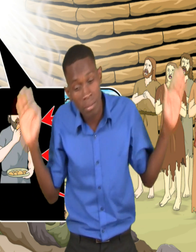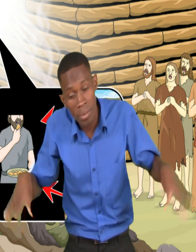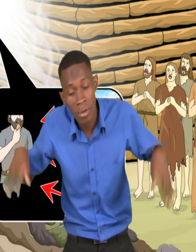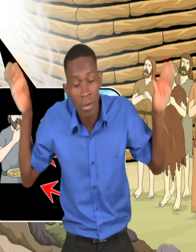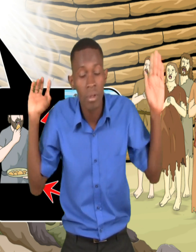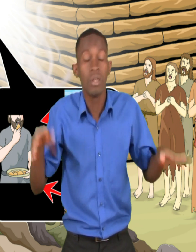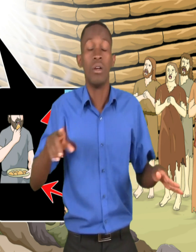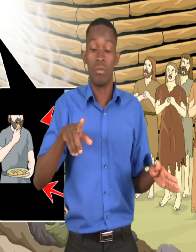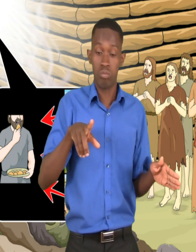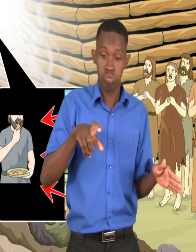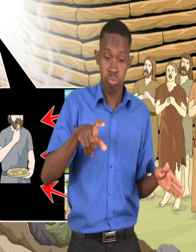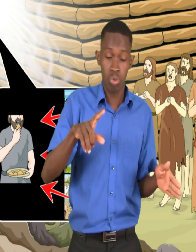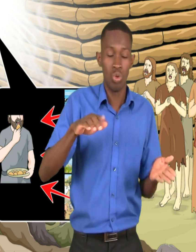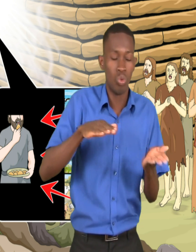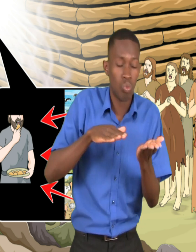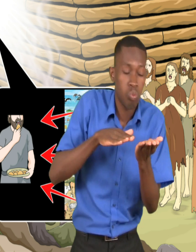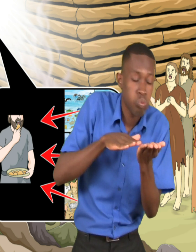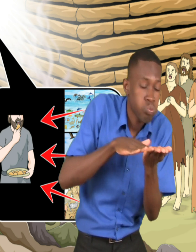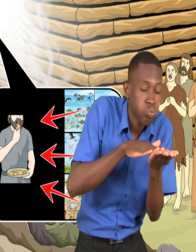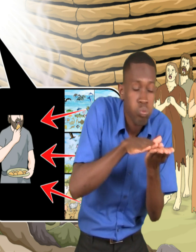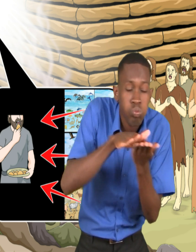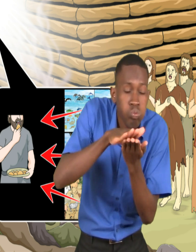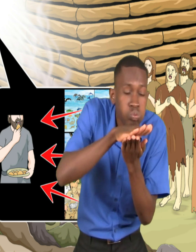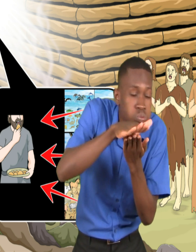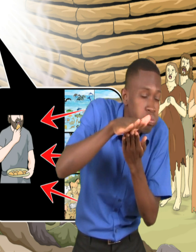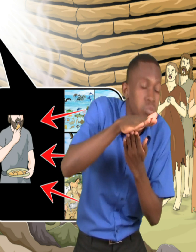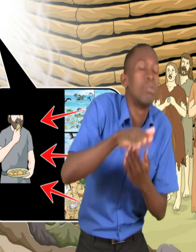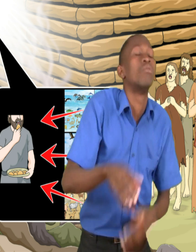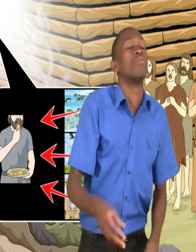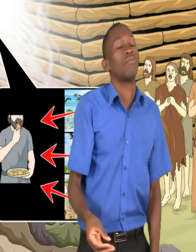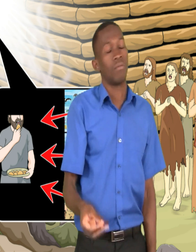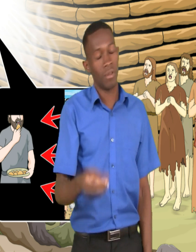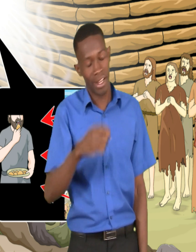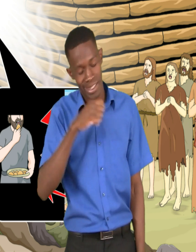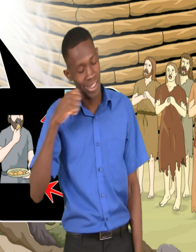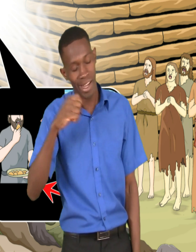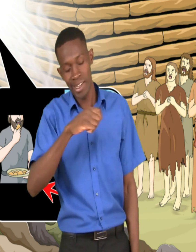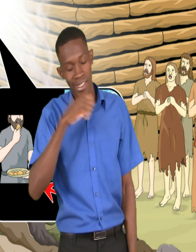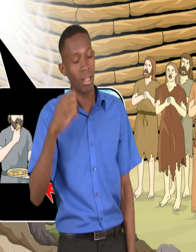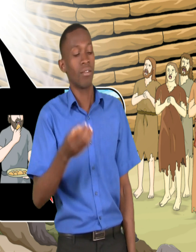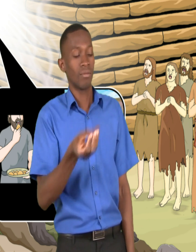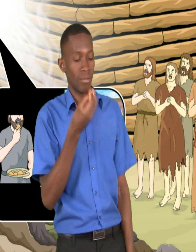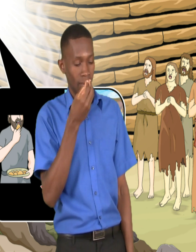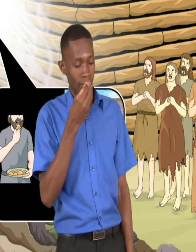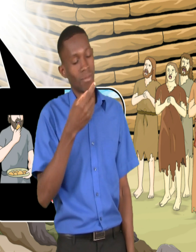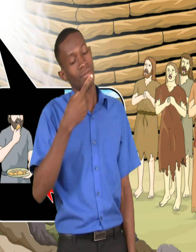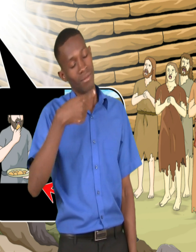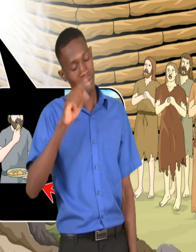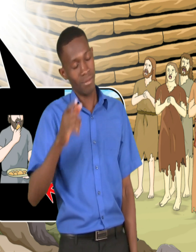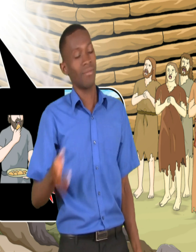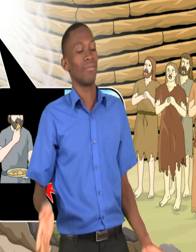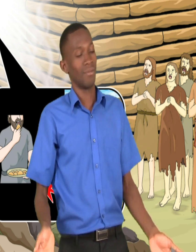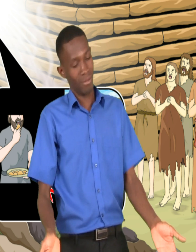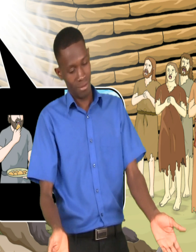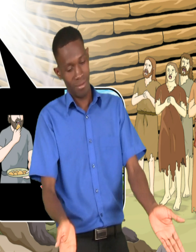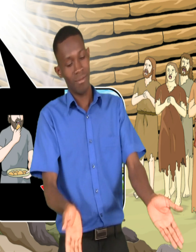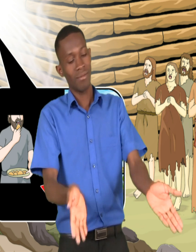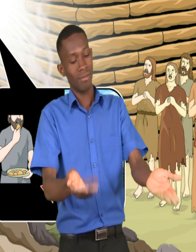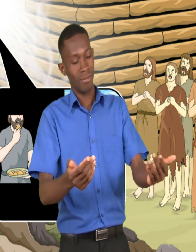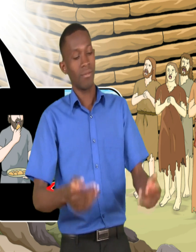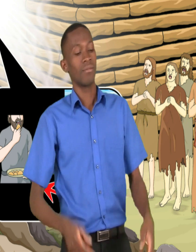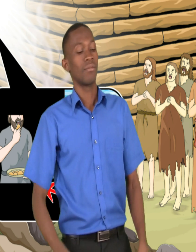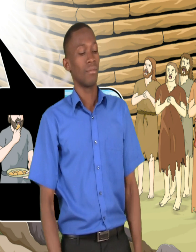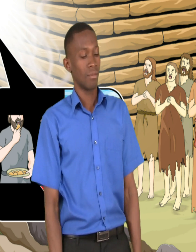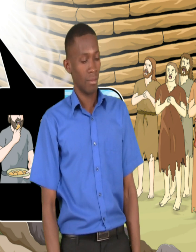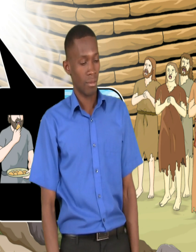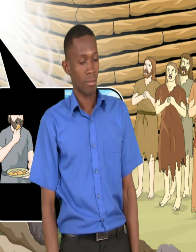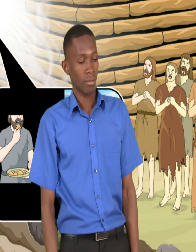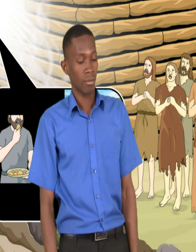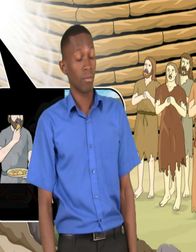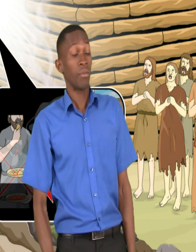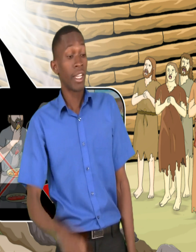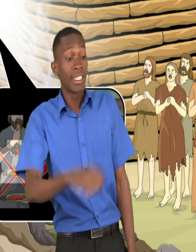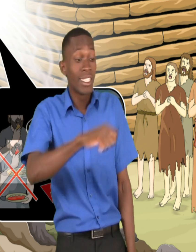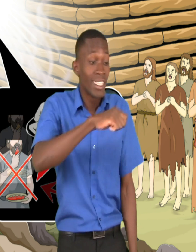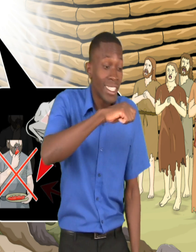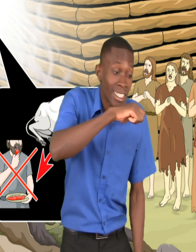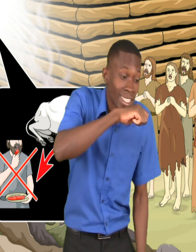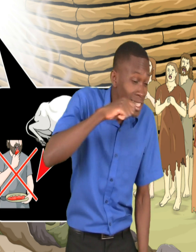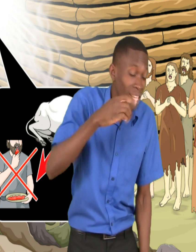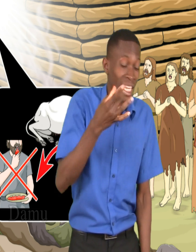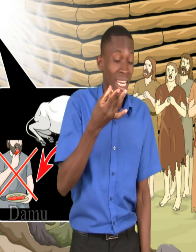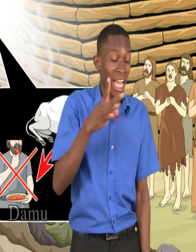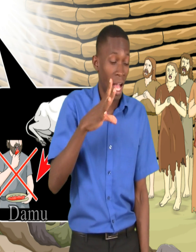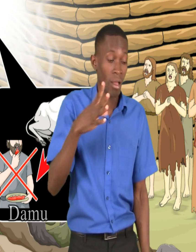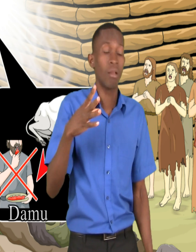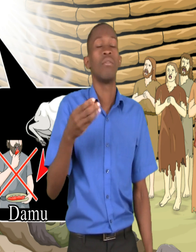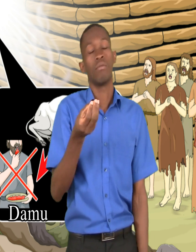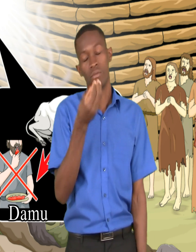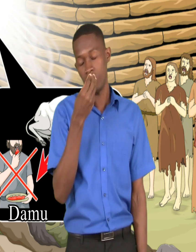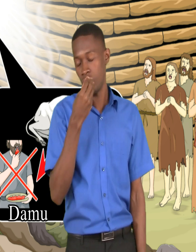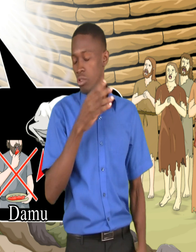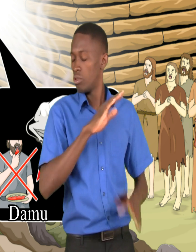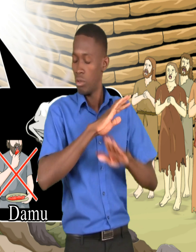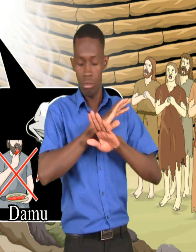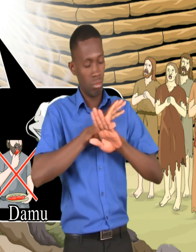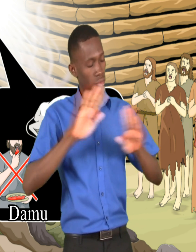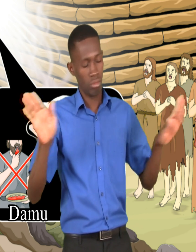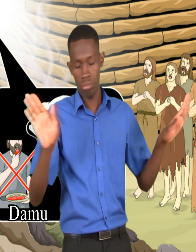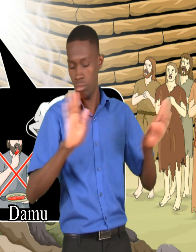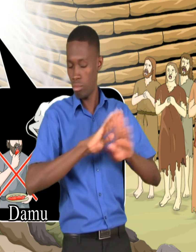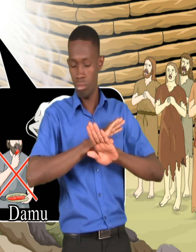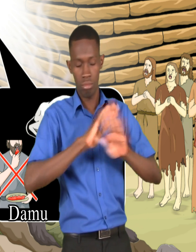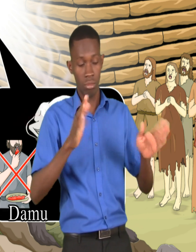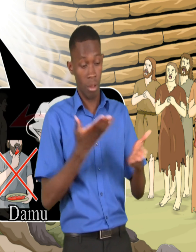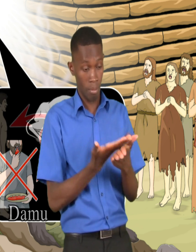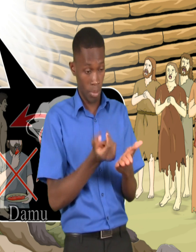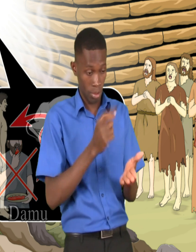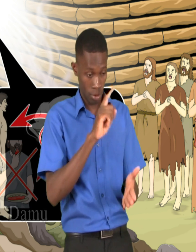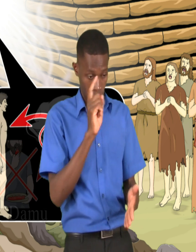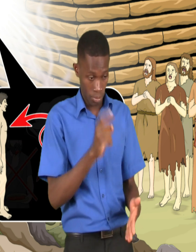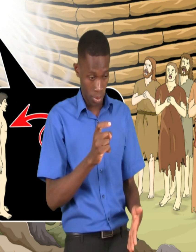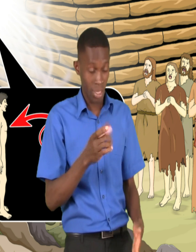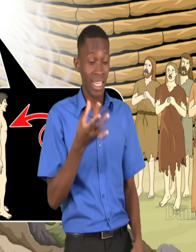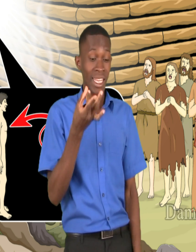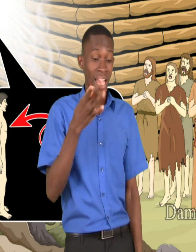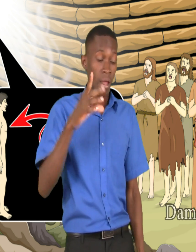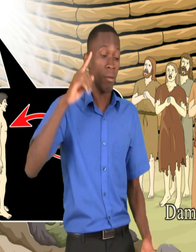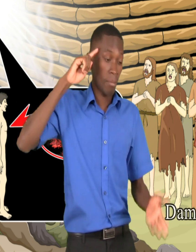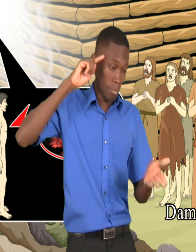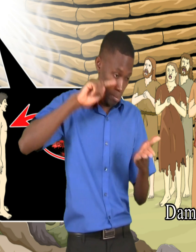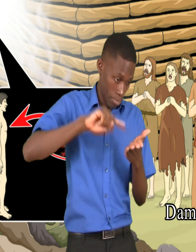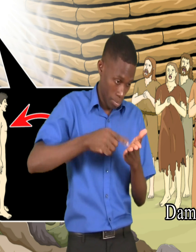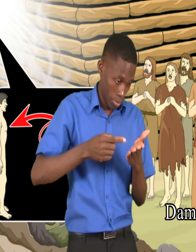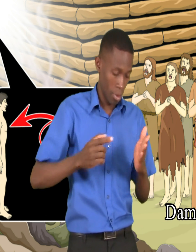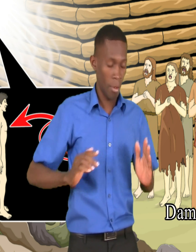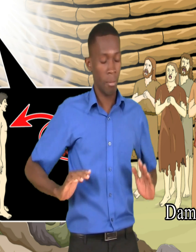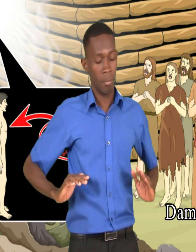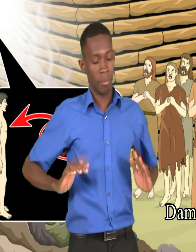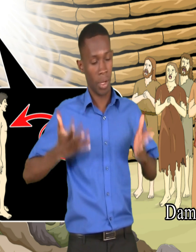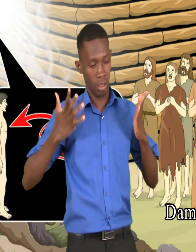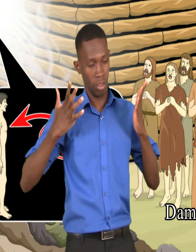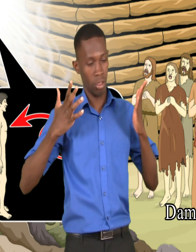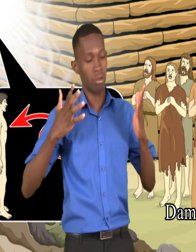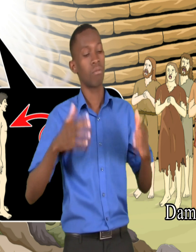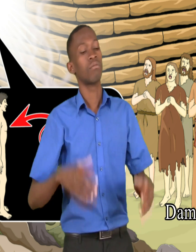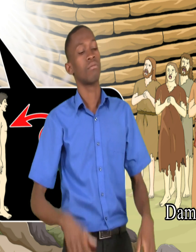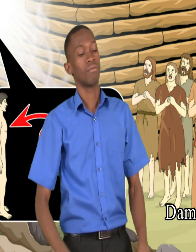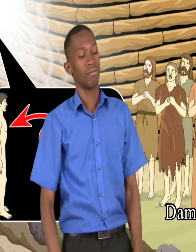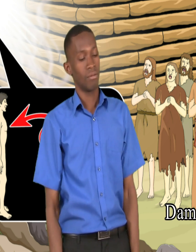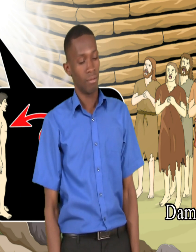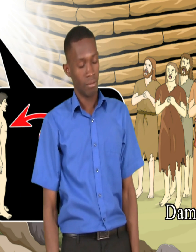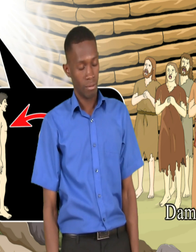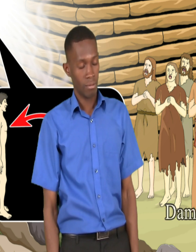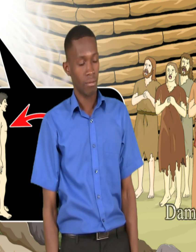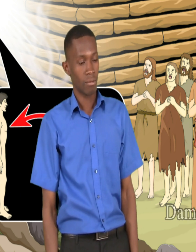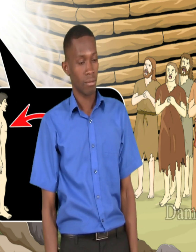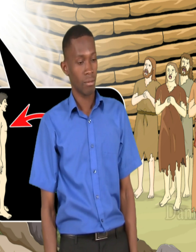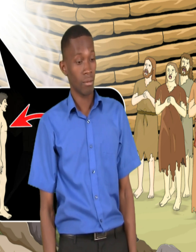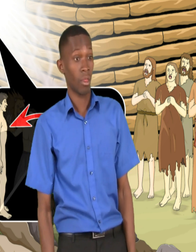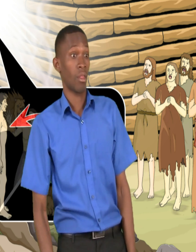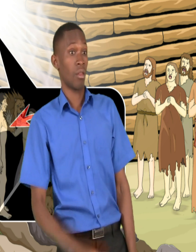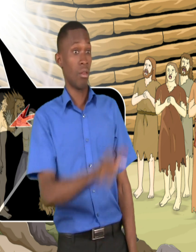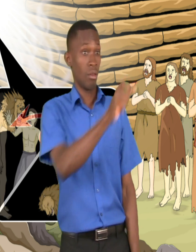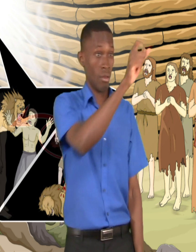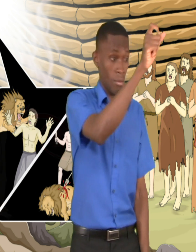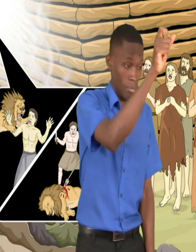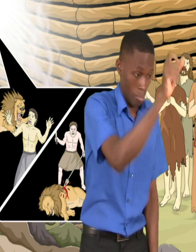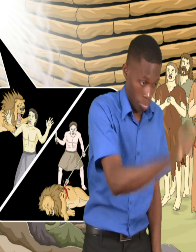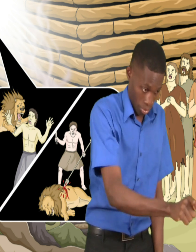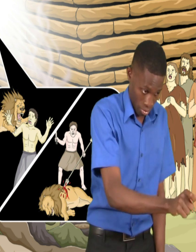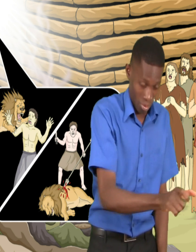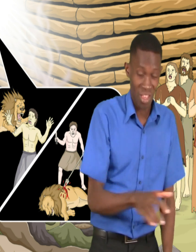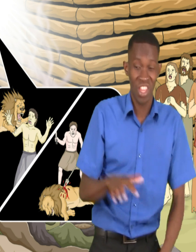But you must not eat meat with its lifeblood still in it.